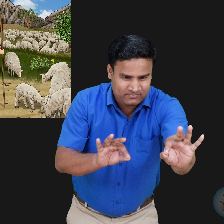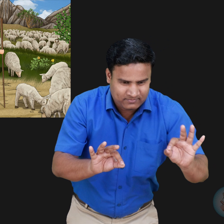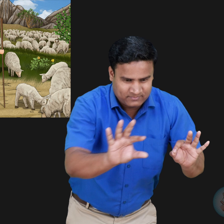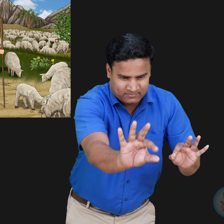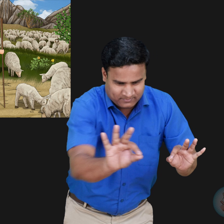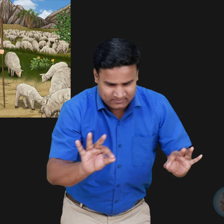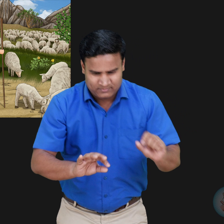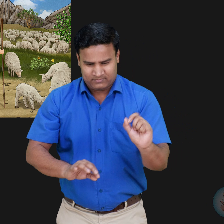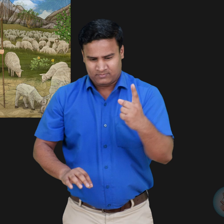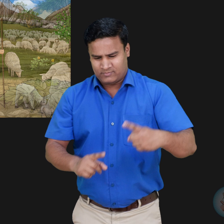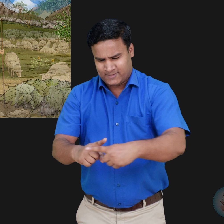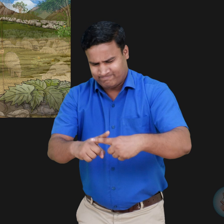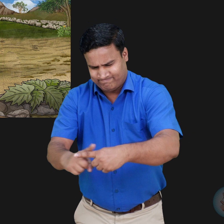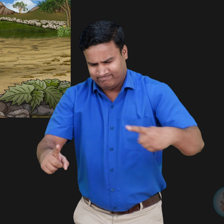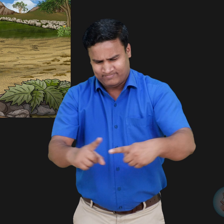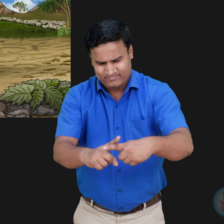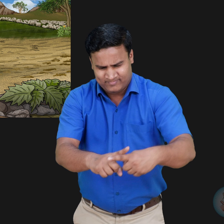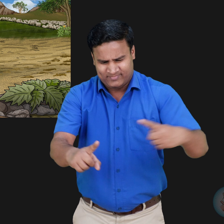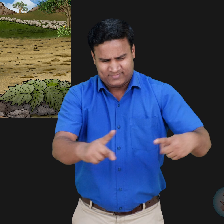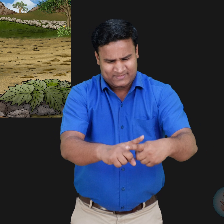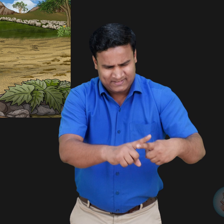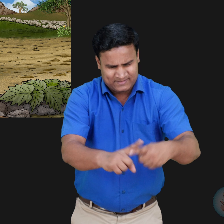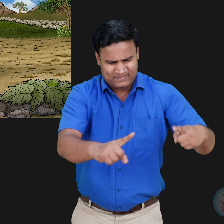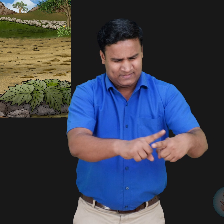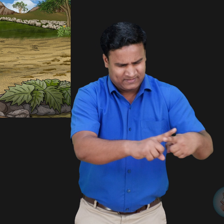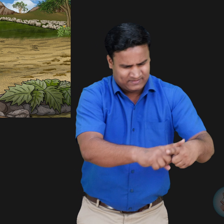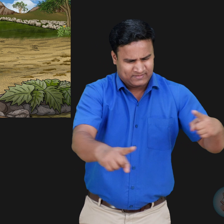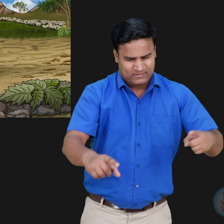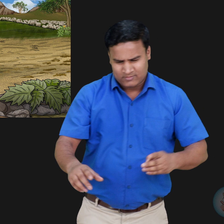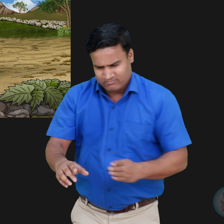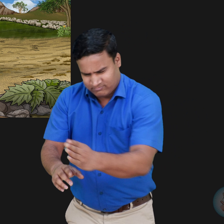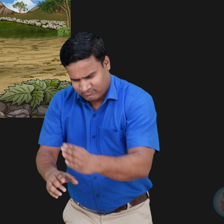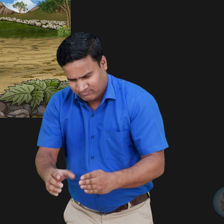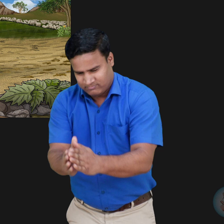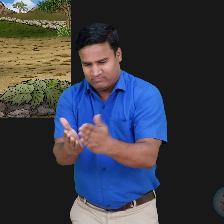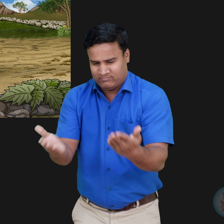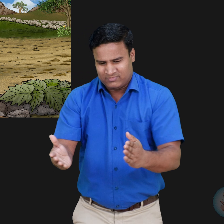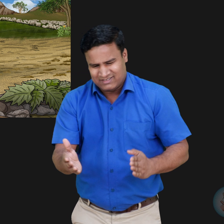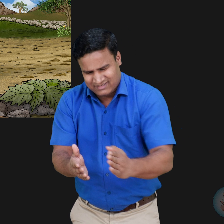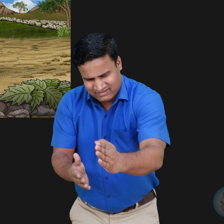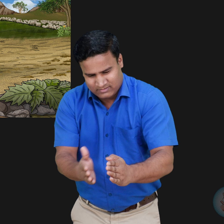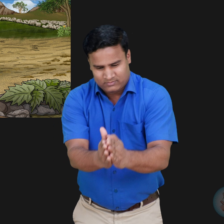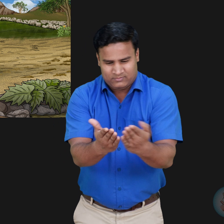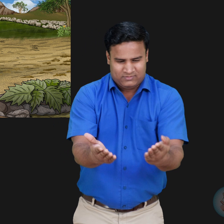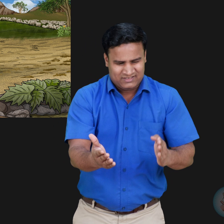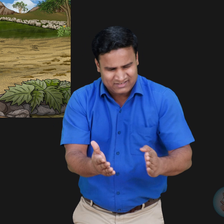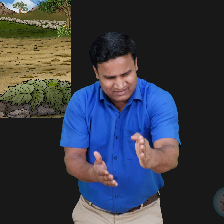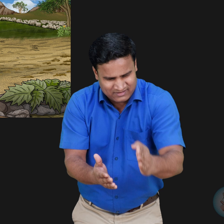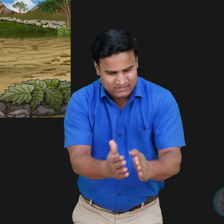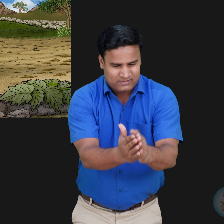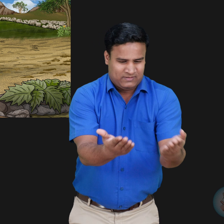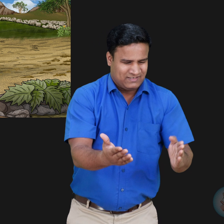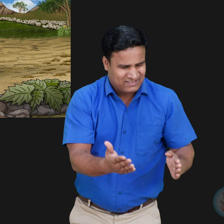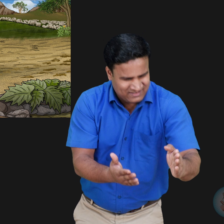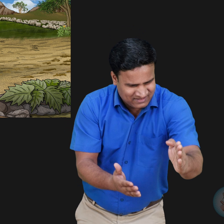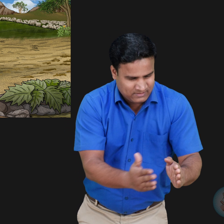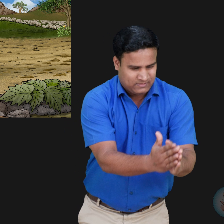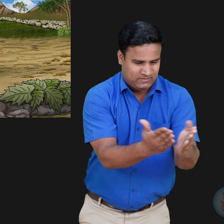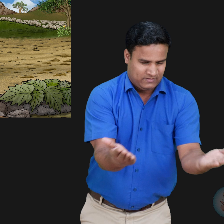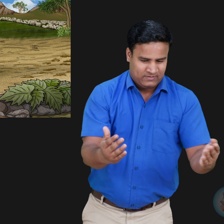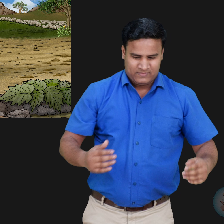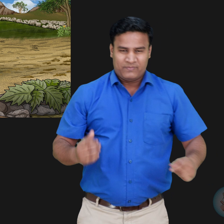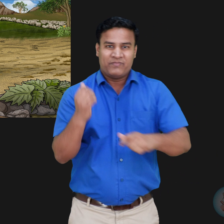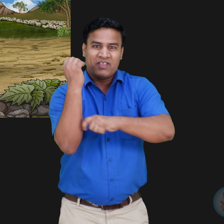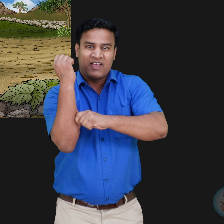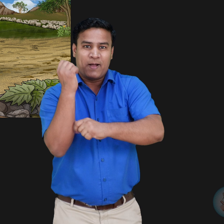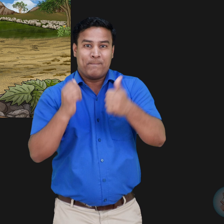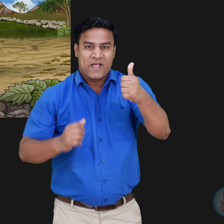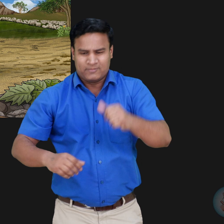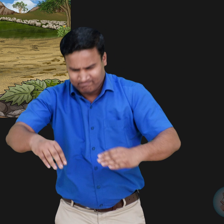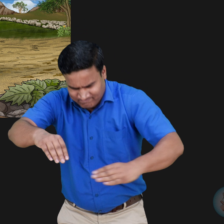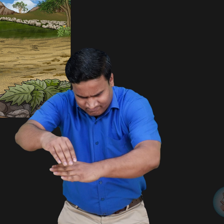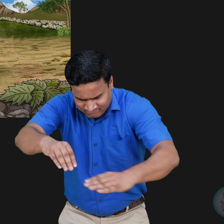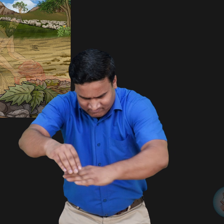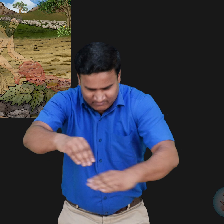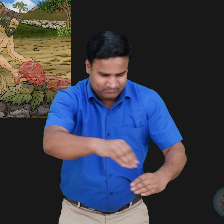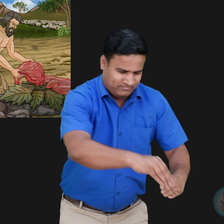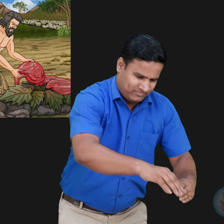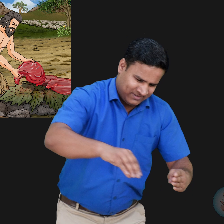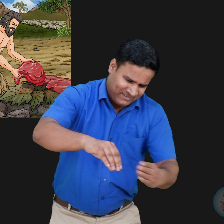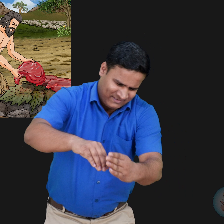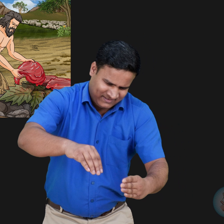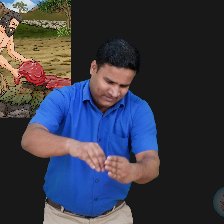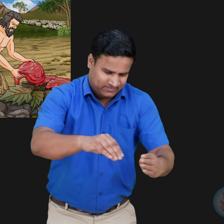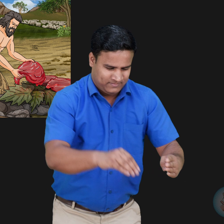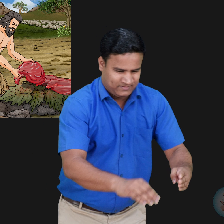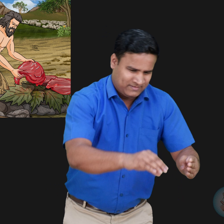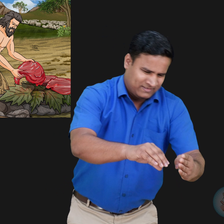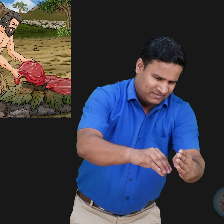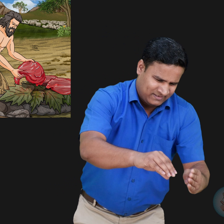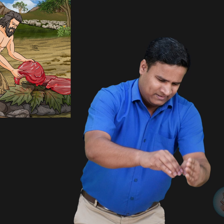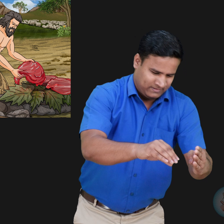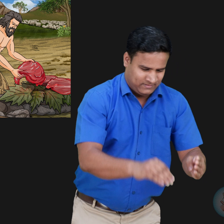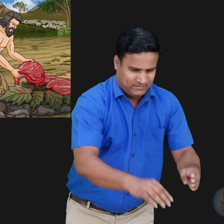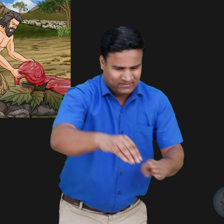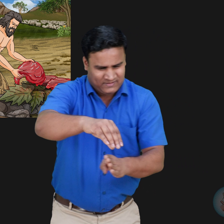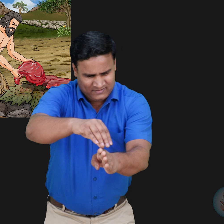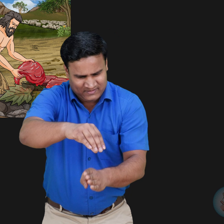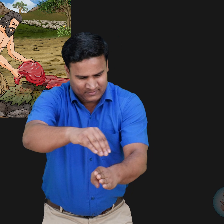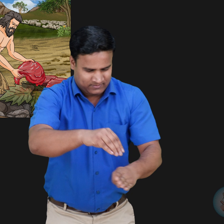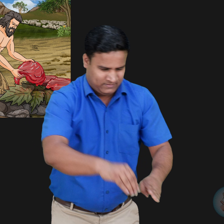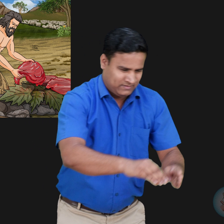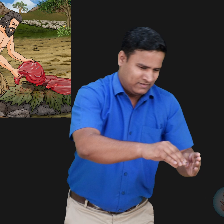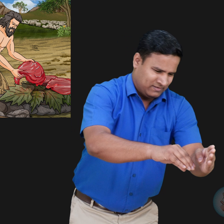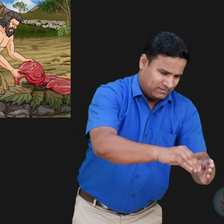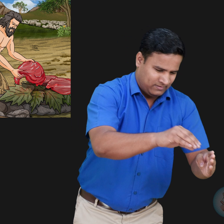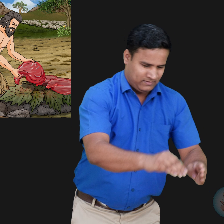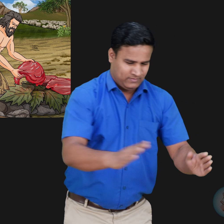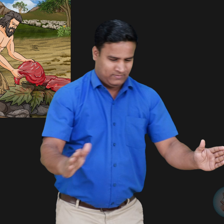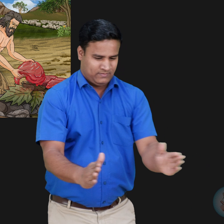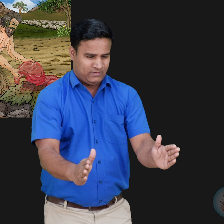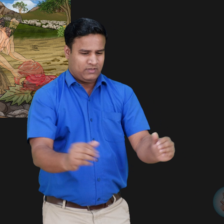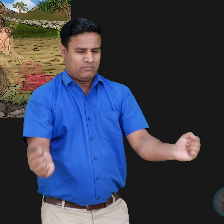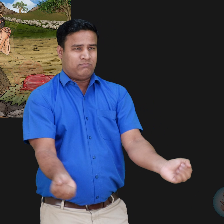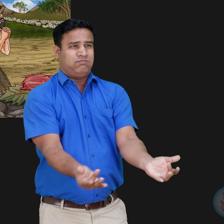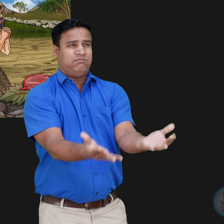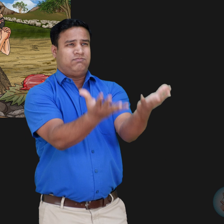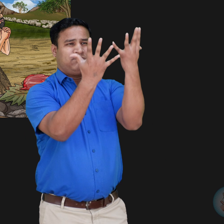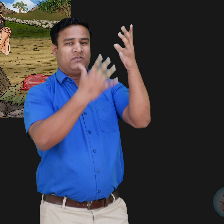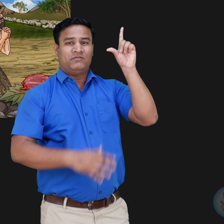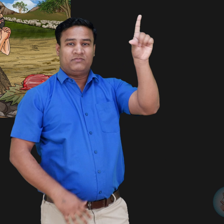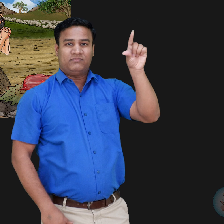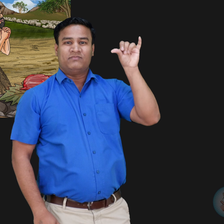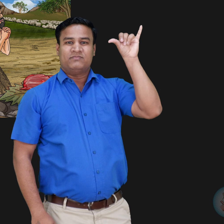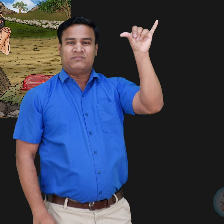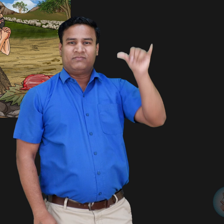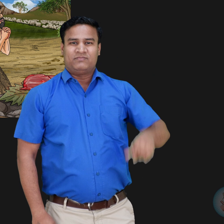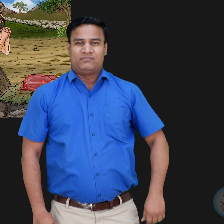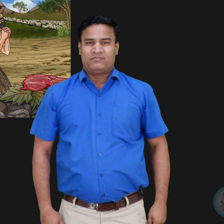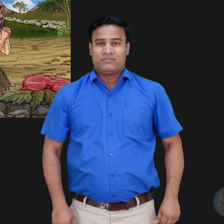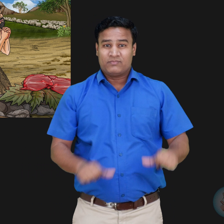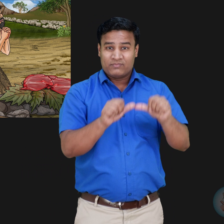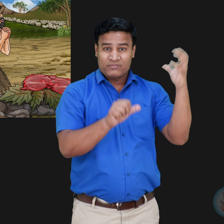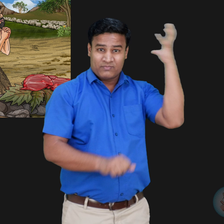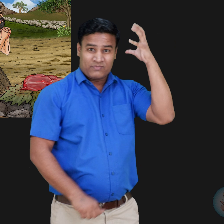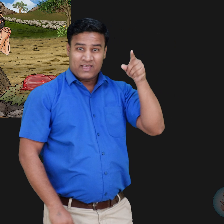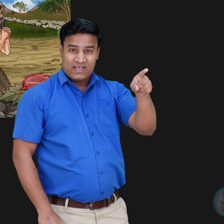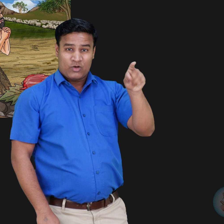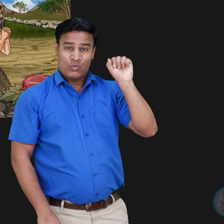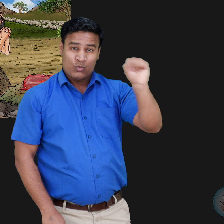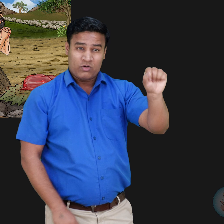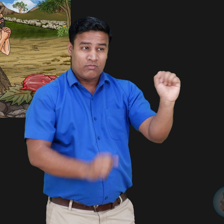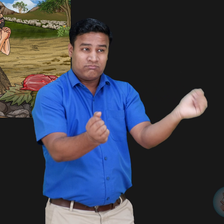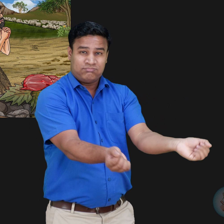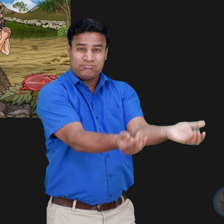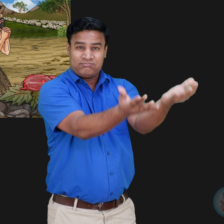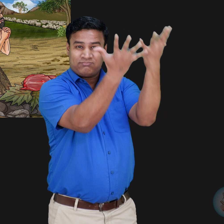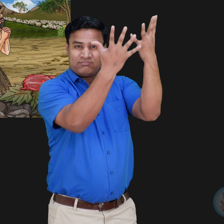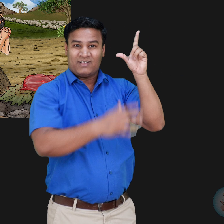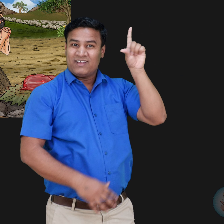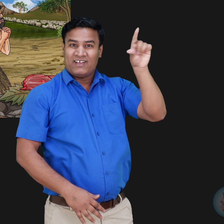And the LORD looked with favor on Abel and his offering, but He had no regard for Cain and his offering.